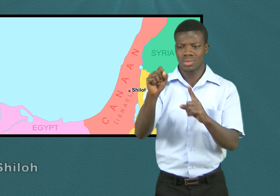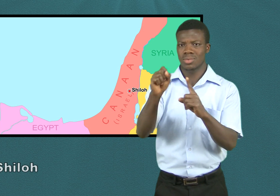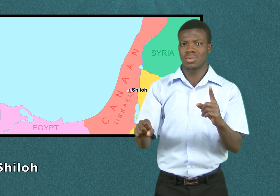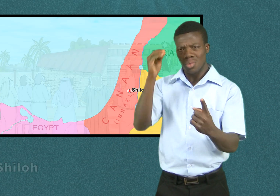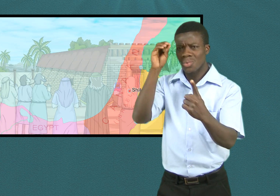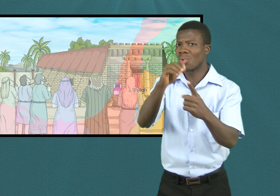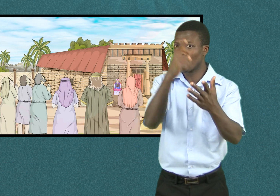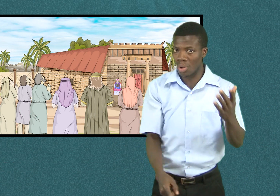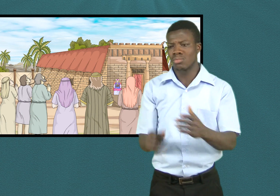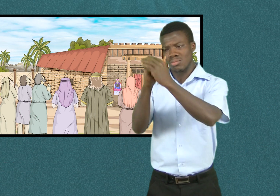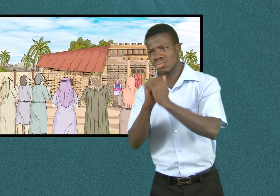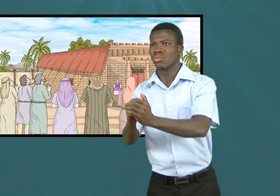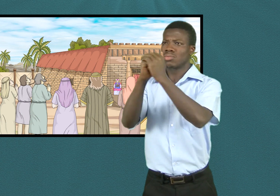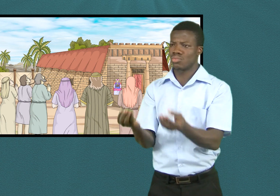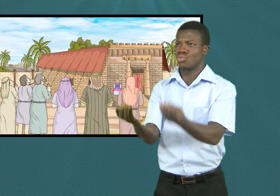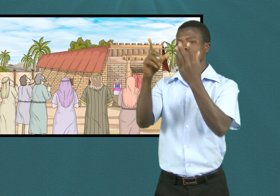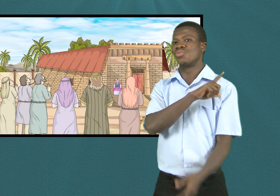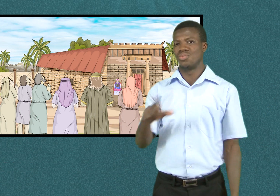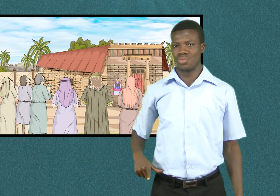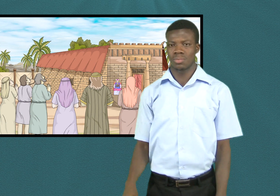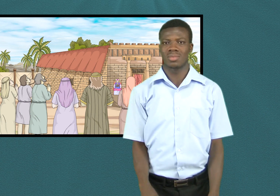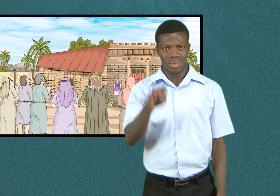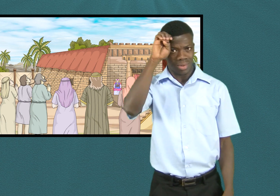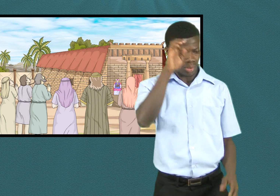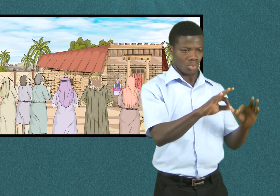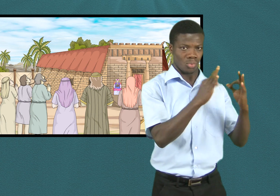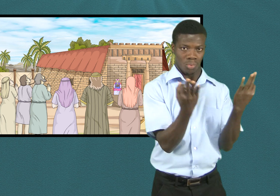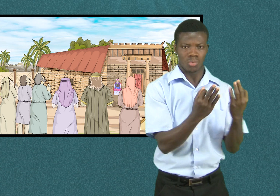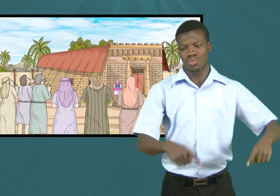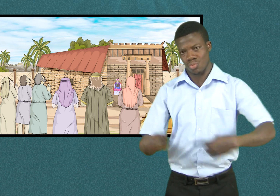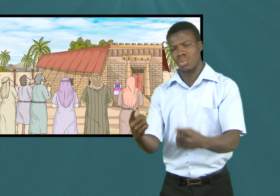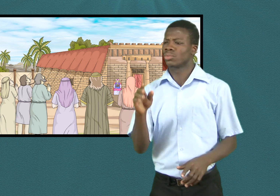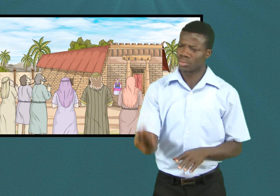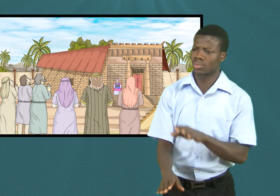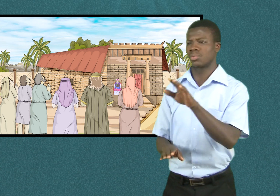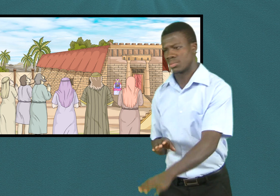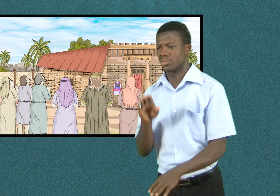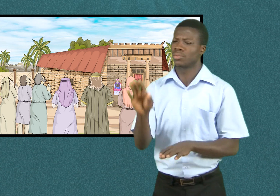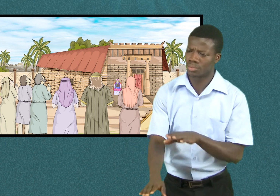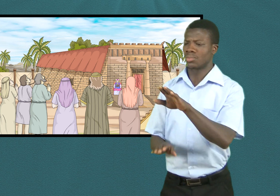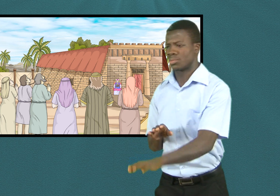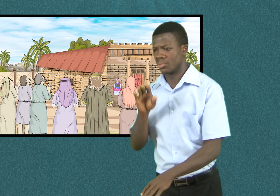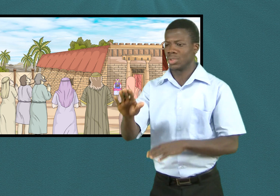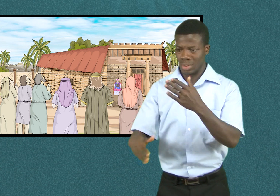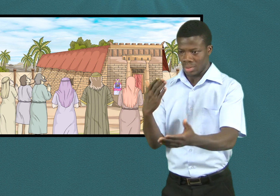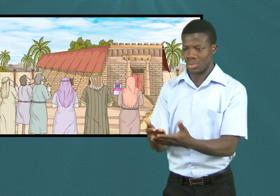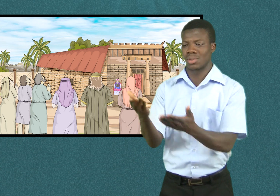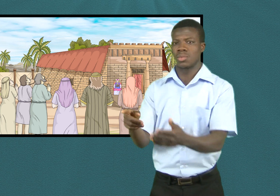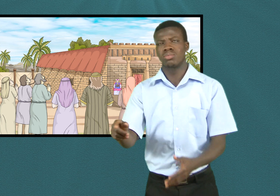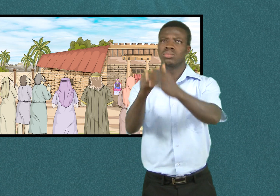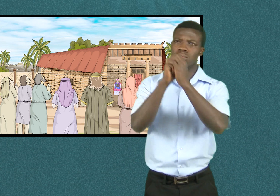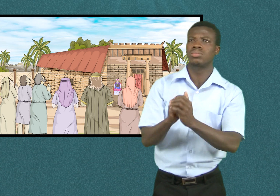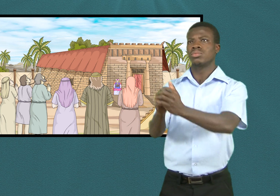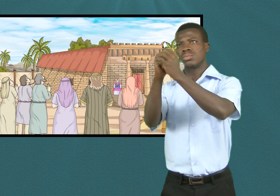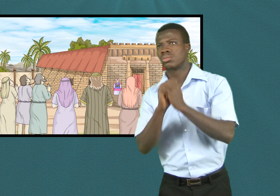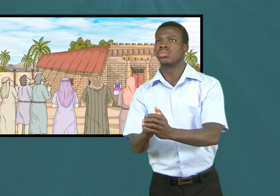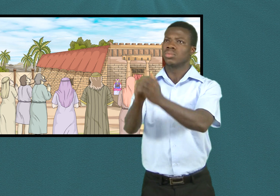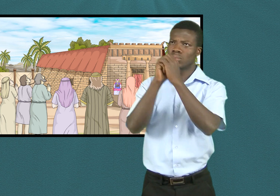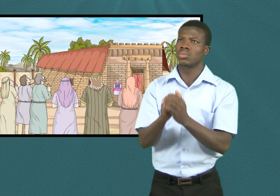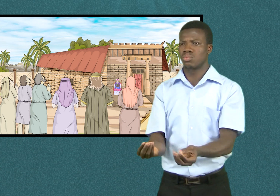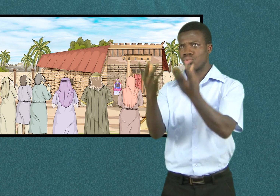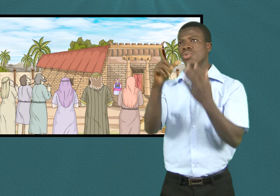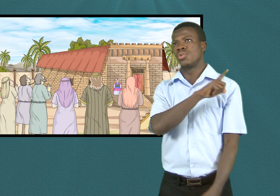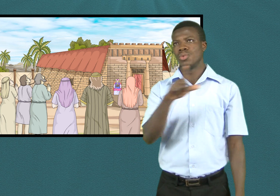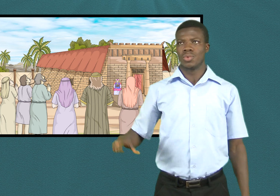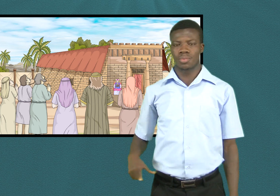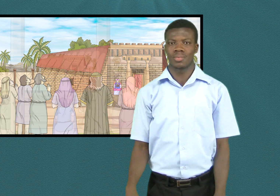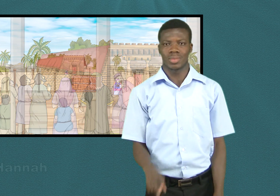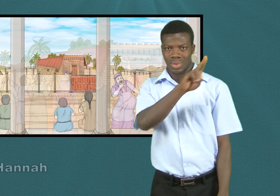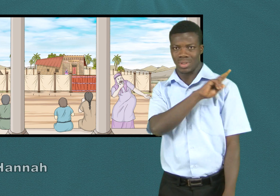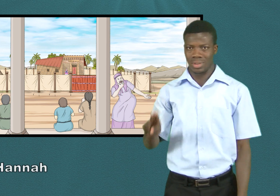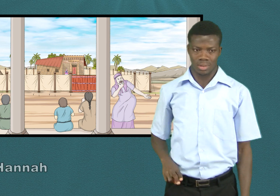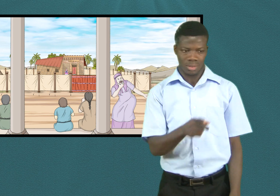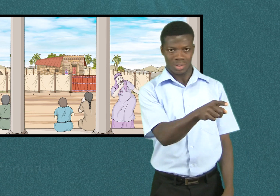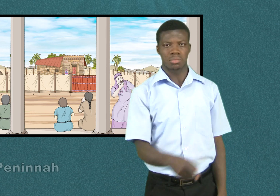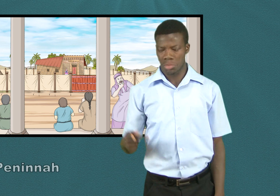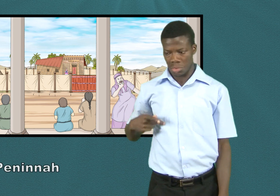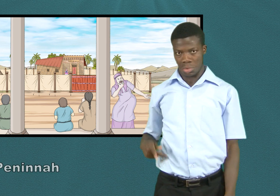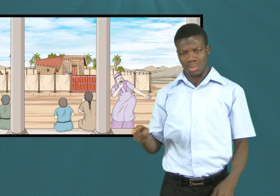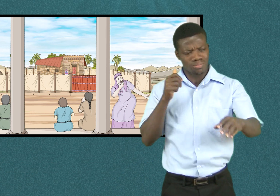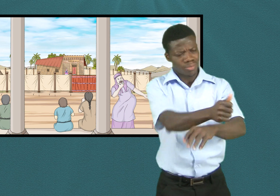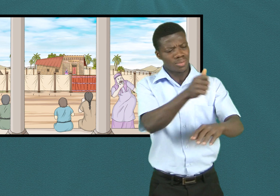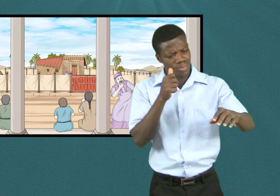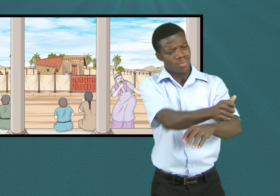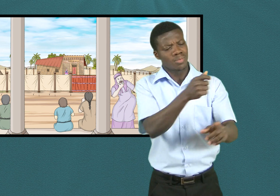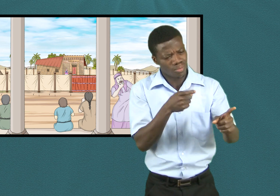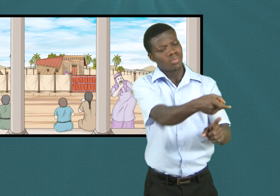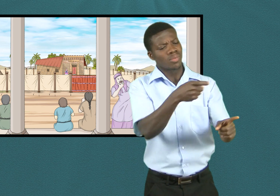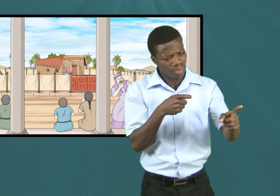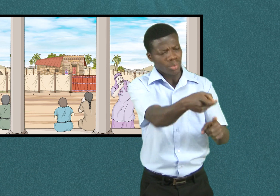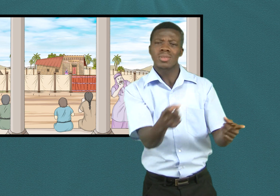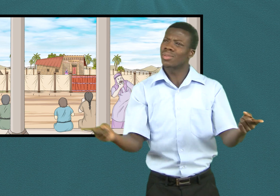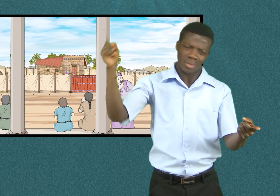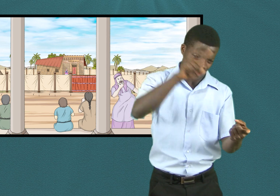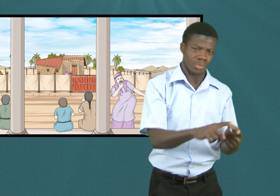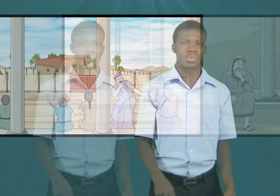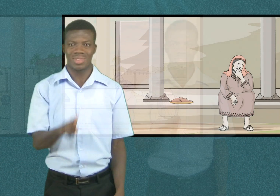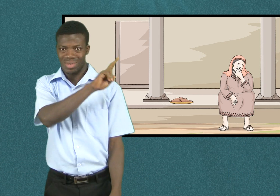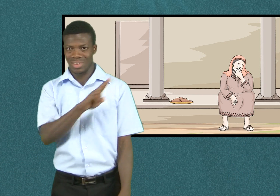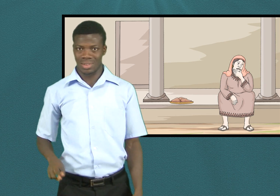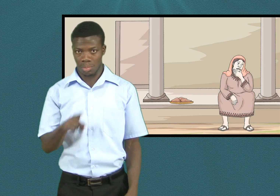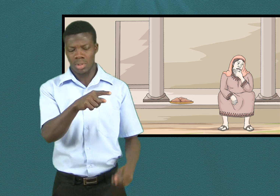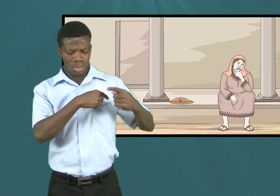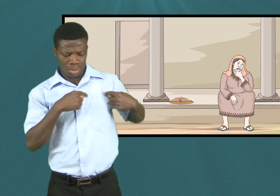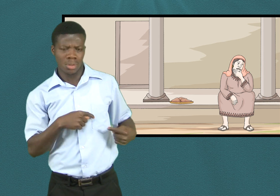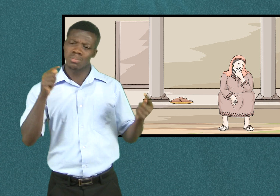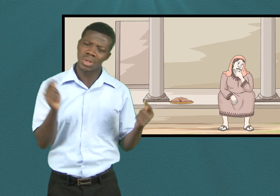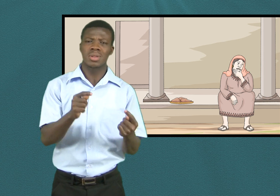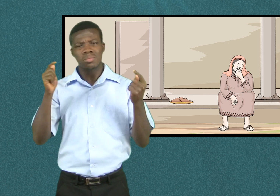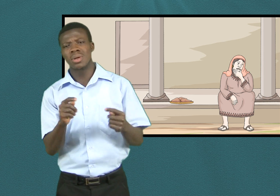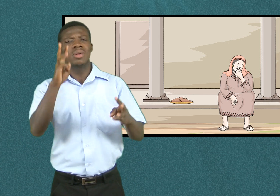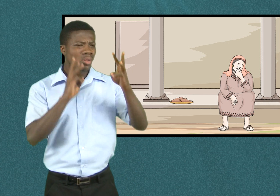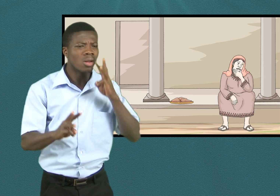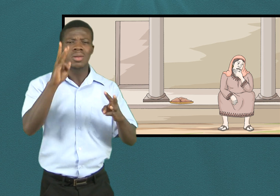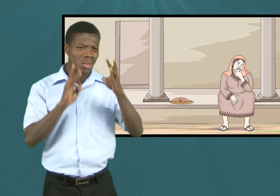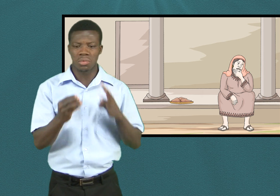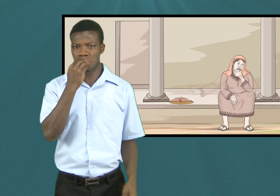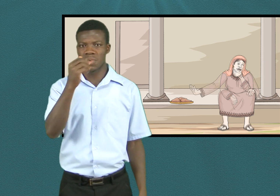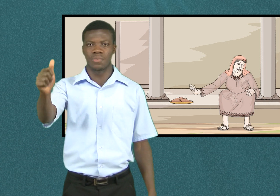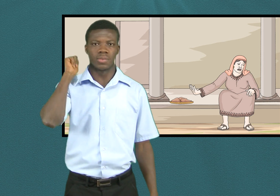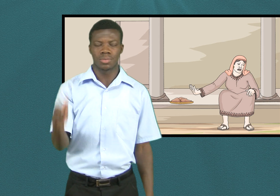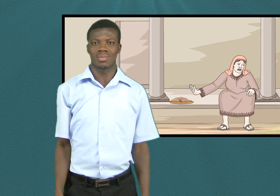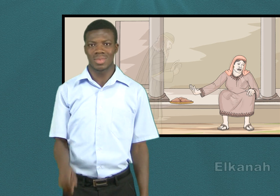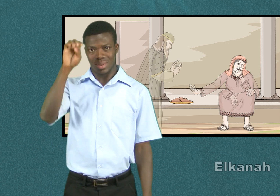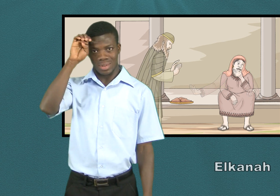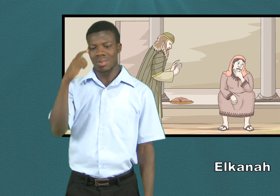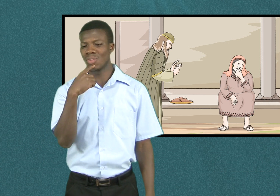Whenever Hannah went up to the house of the LORD, her rival taunted her until she wept and would not eat.